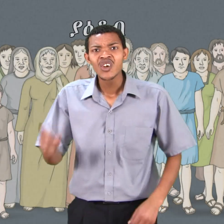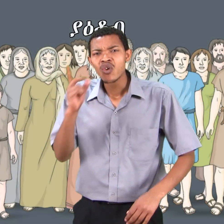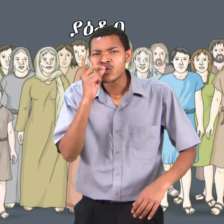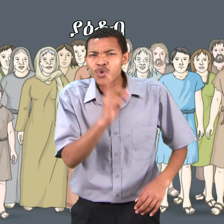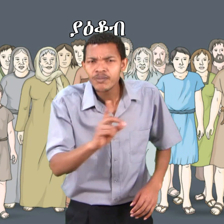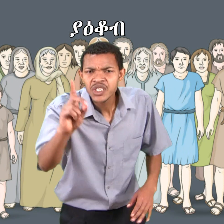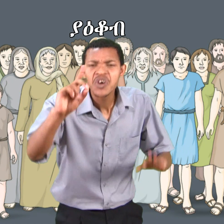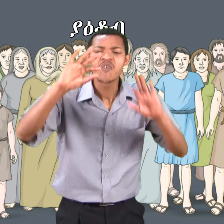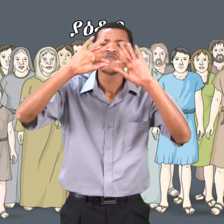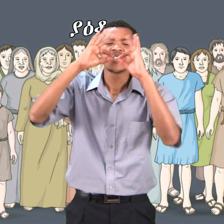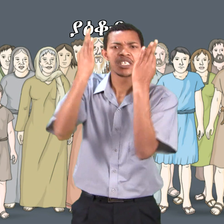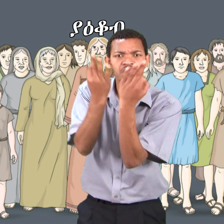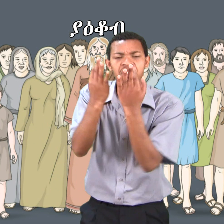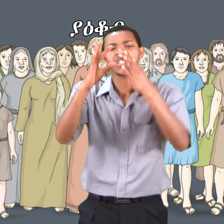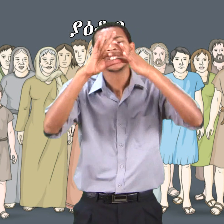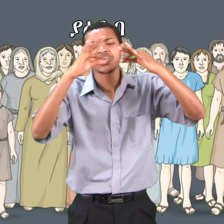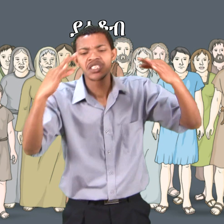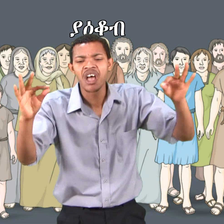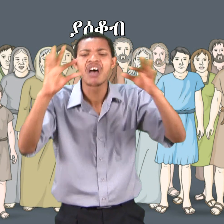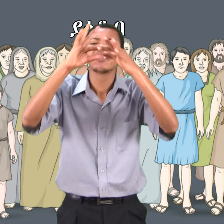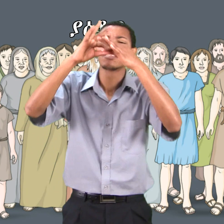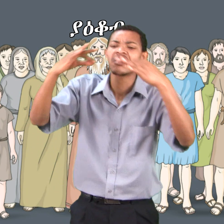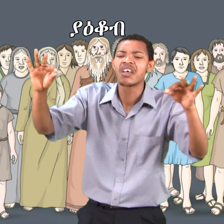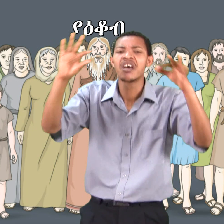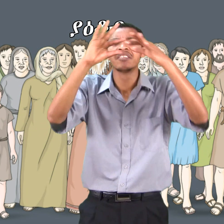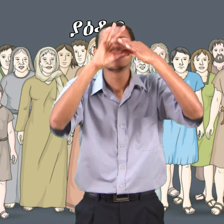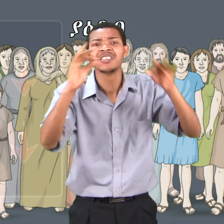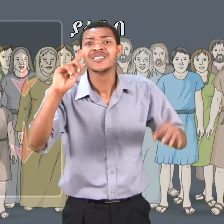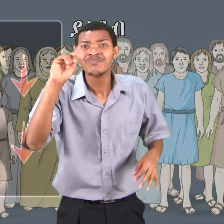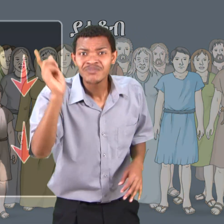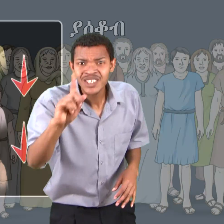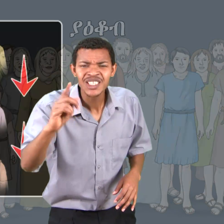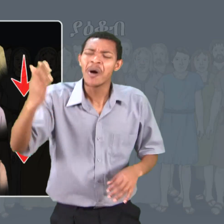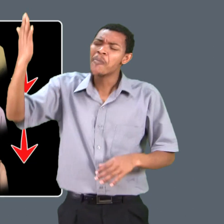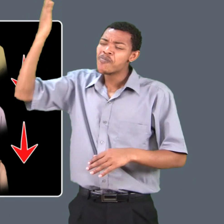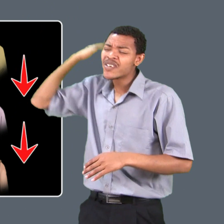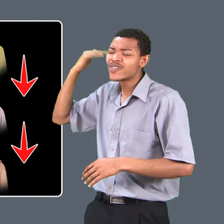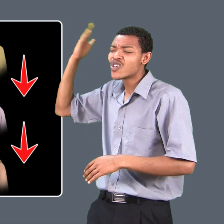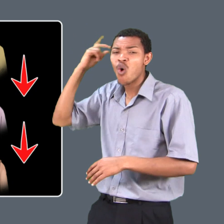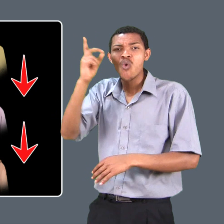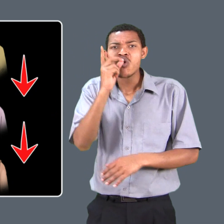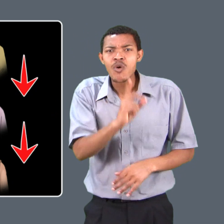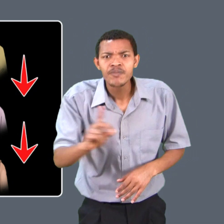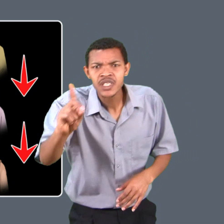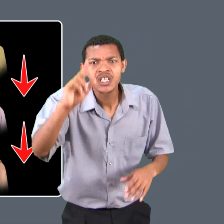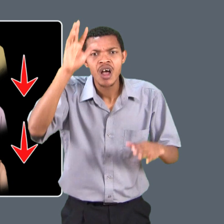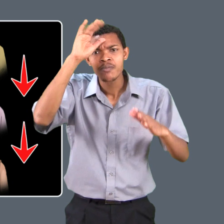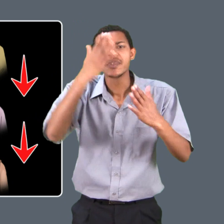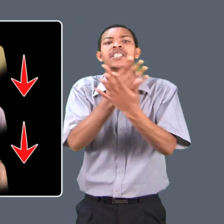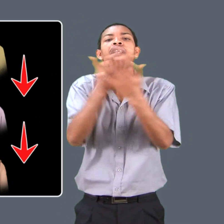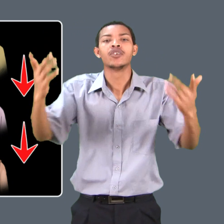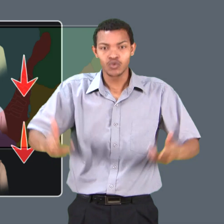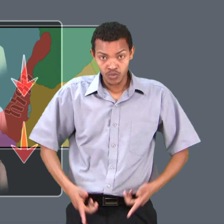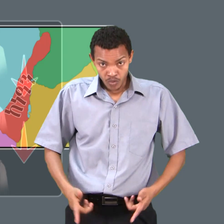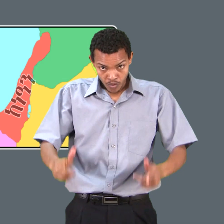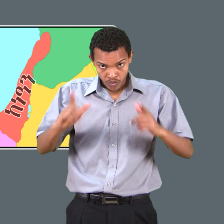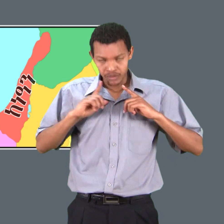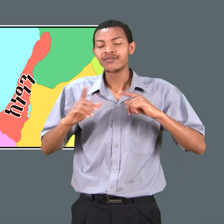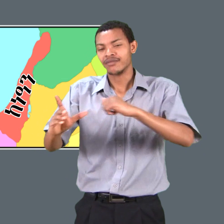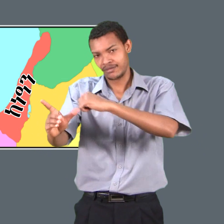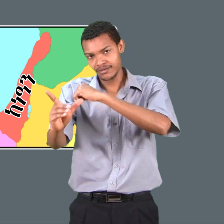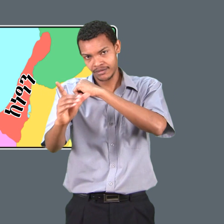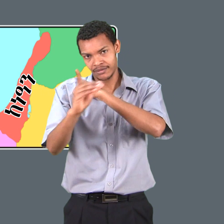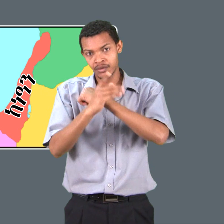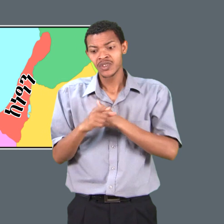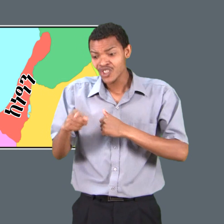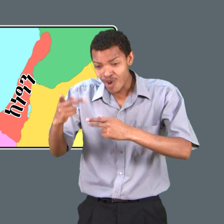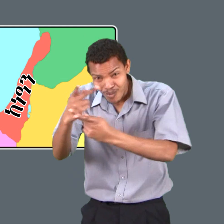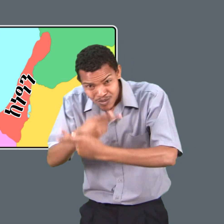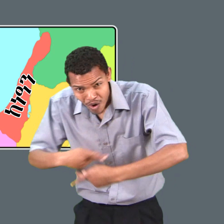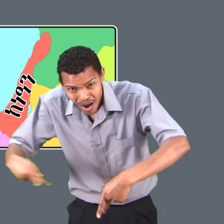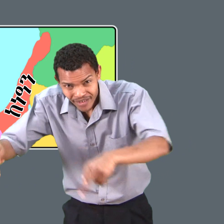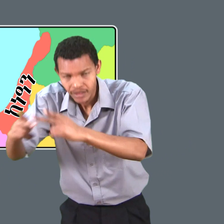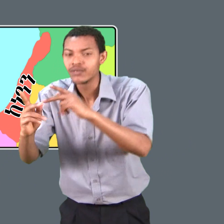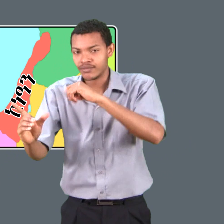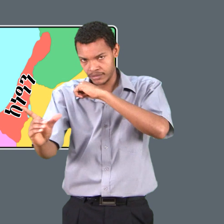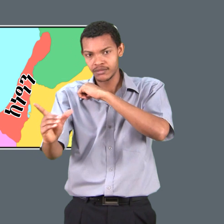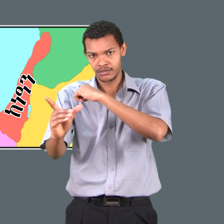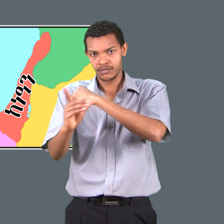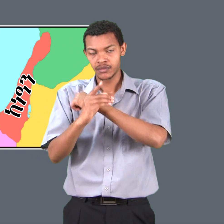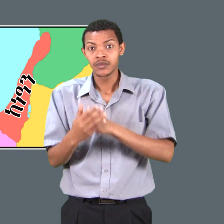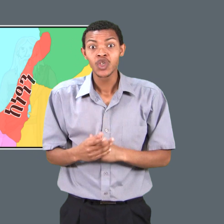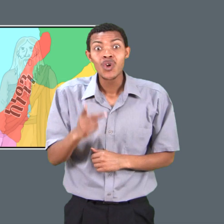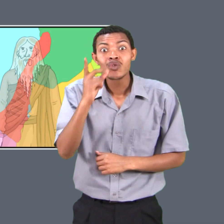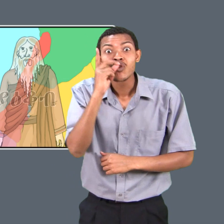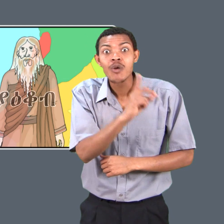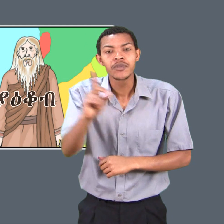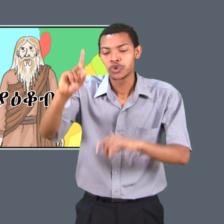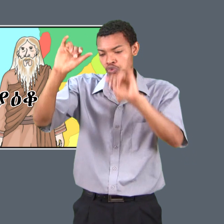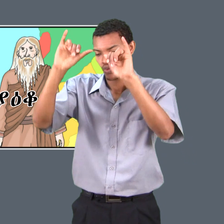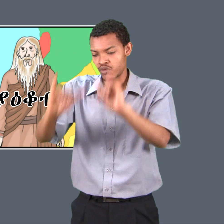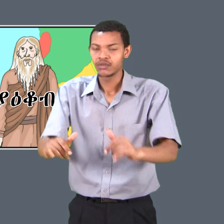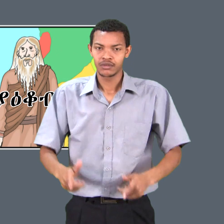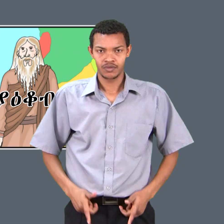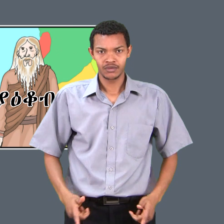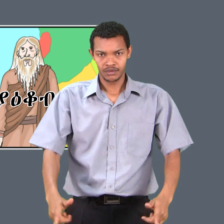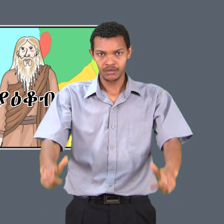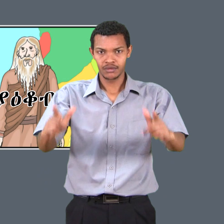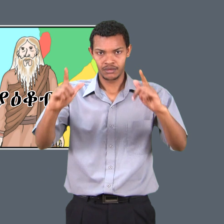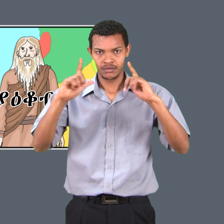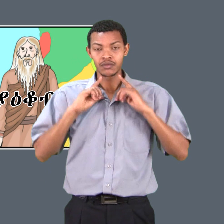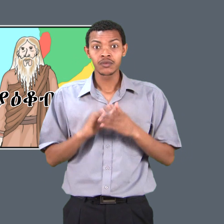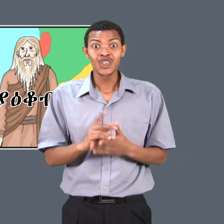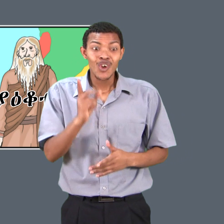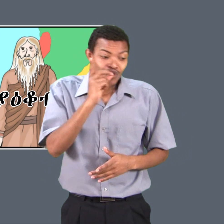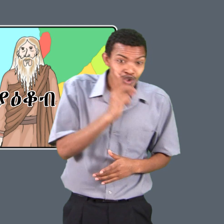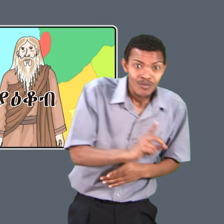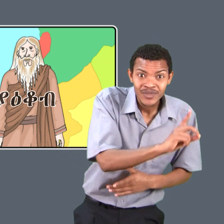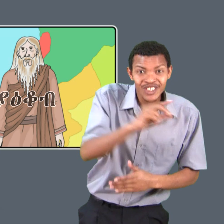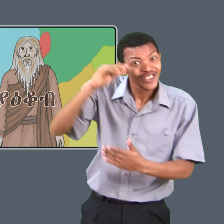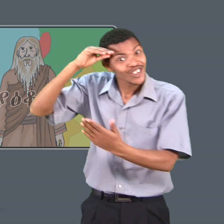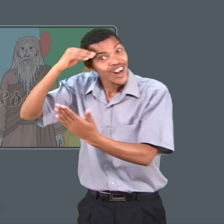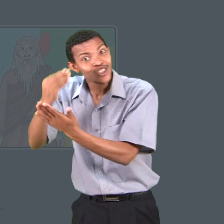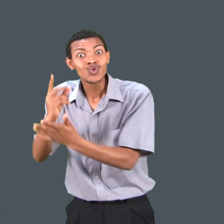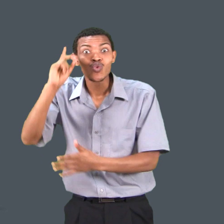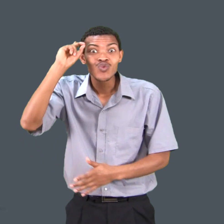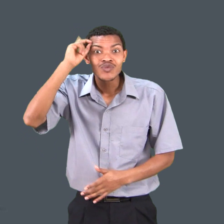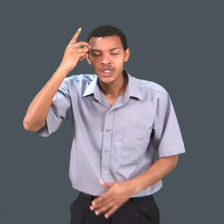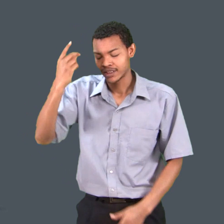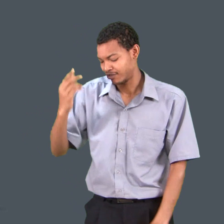Now Jacob lived in the land where his father had resided, the land of Canaan. This is the account of Jacob.